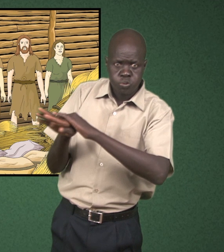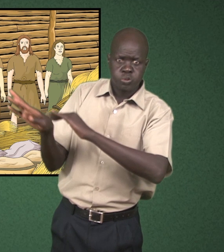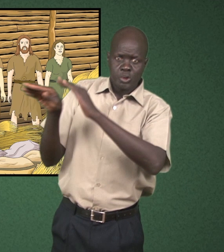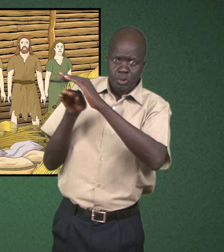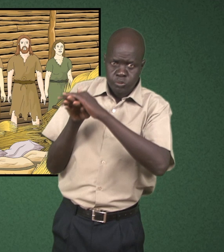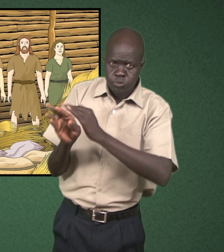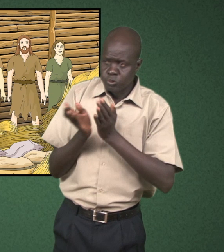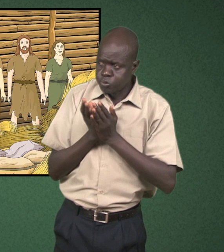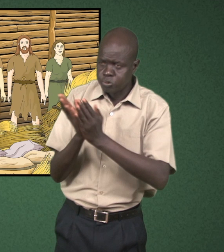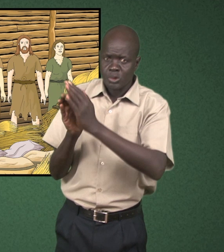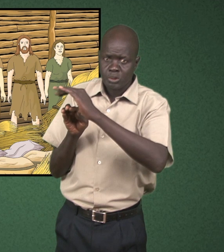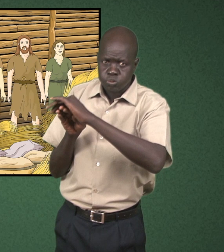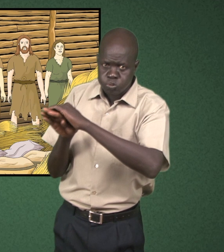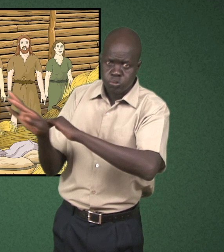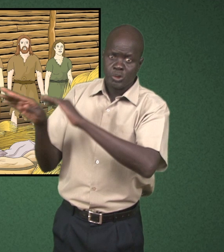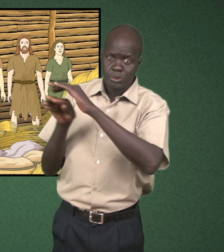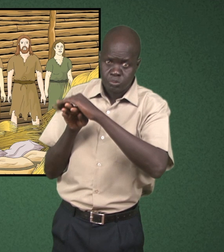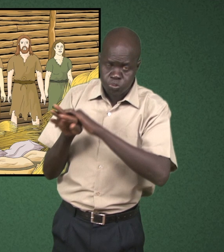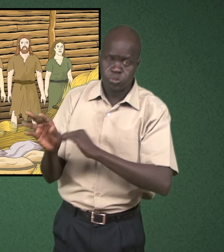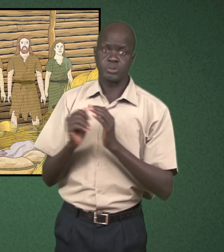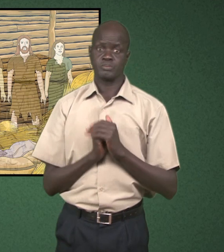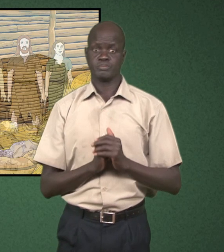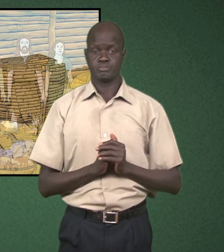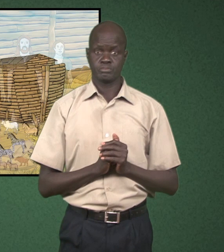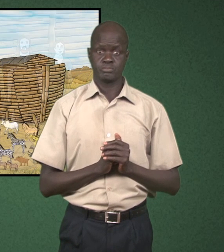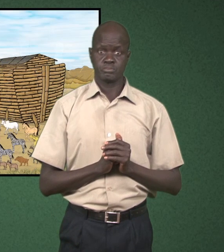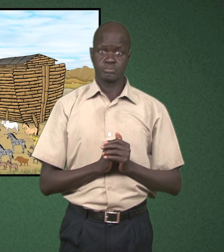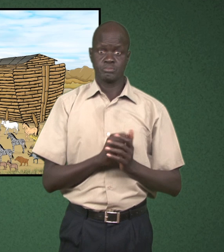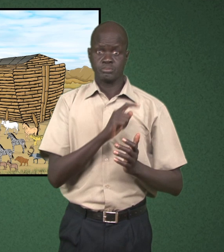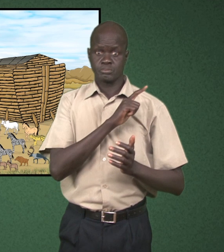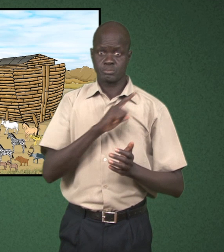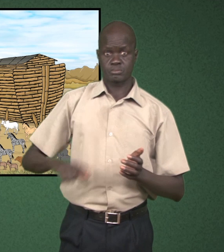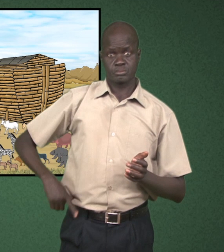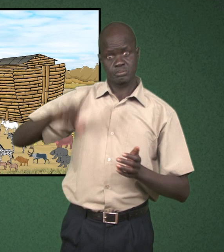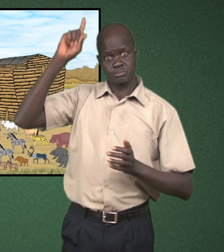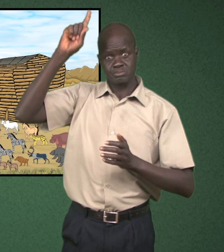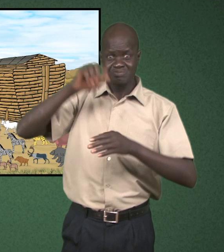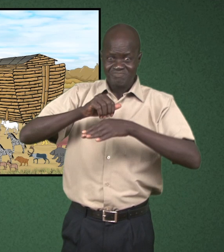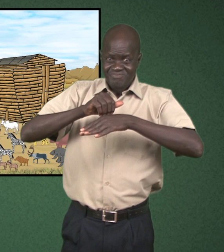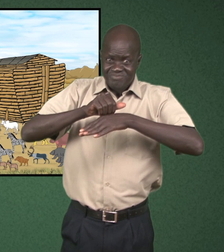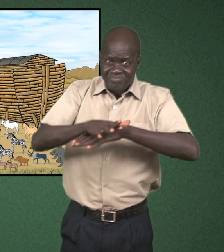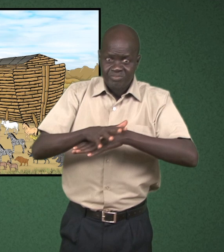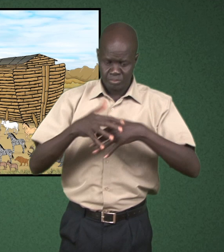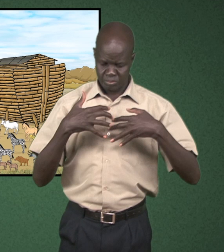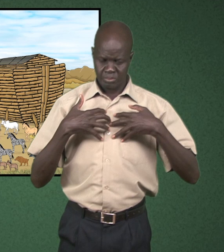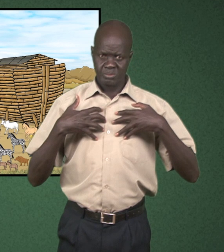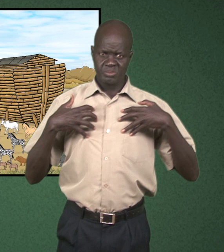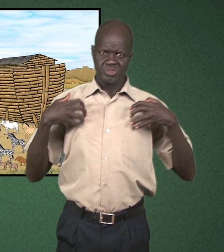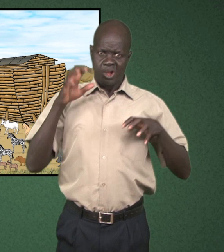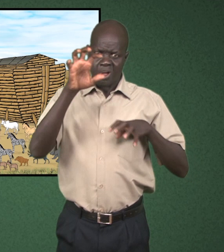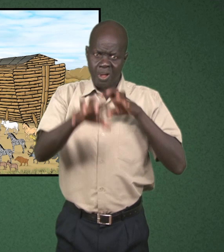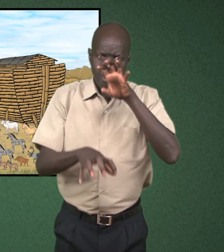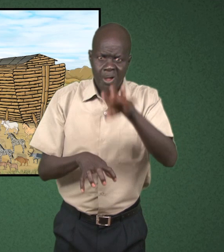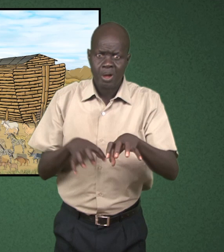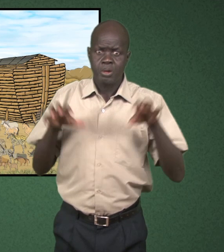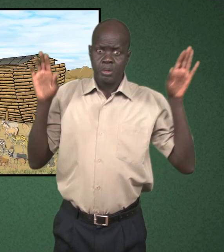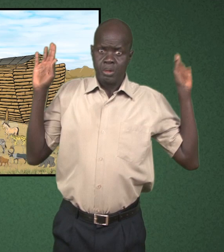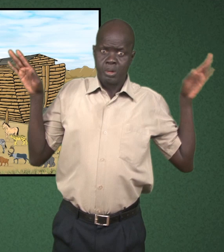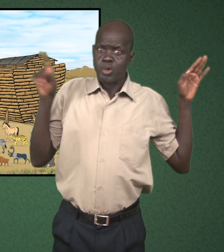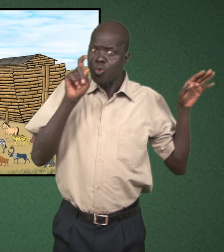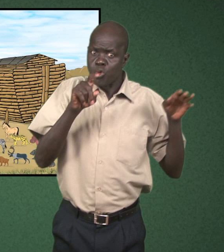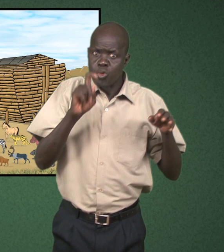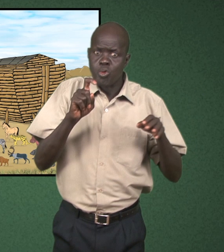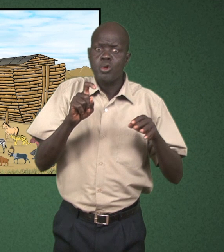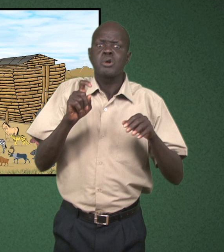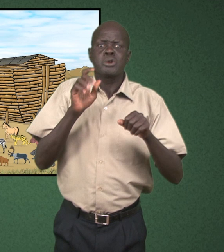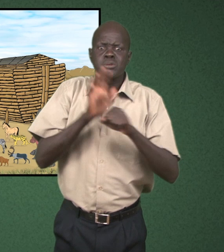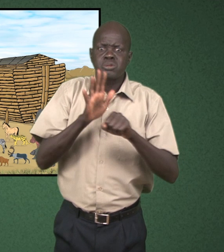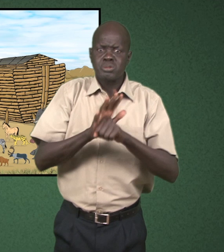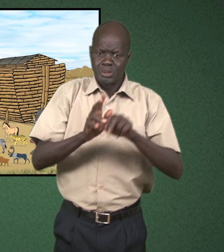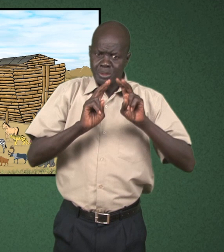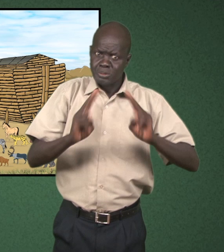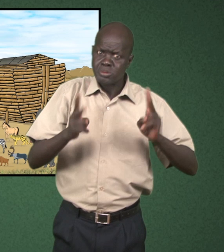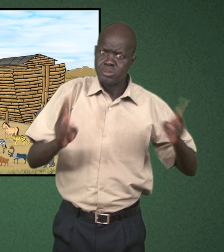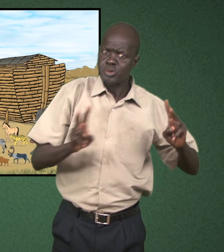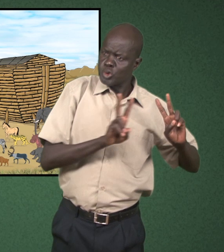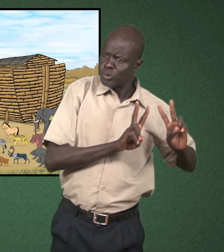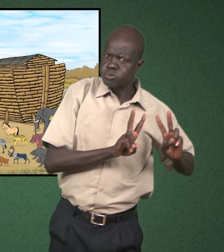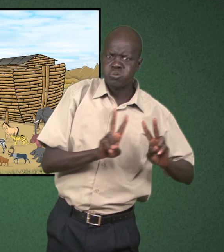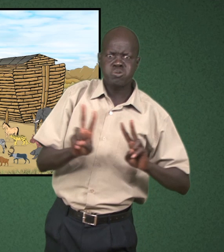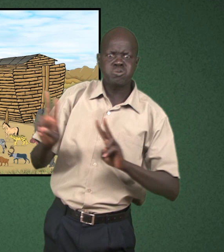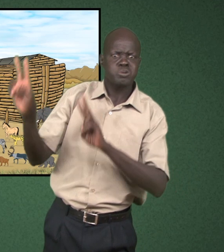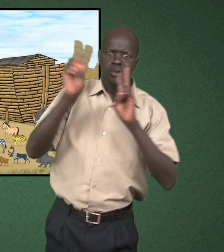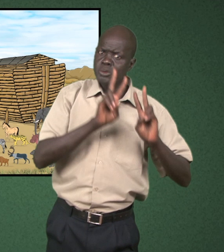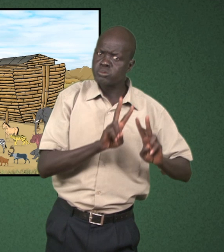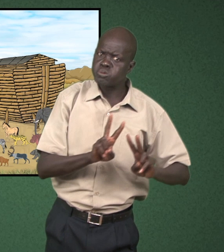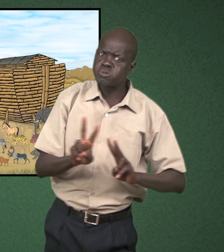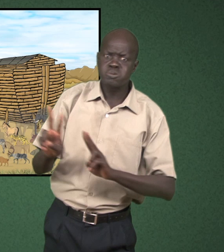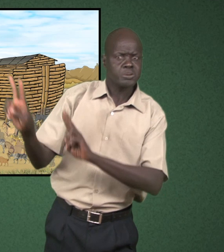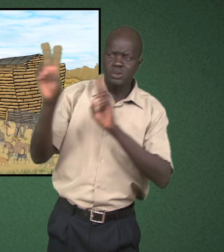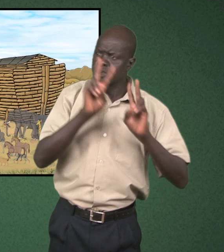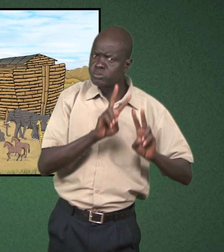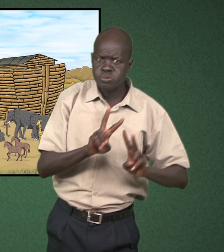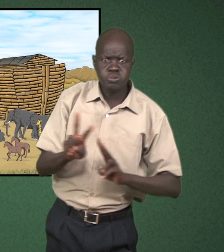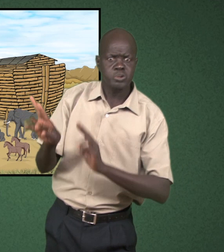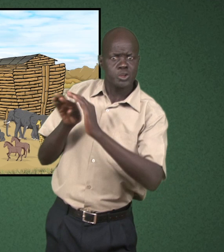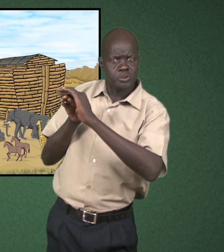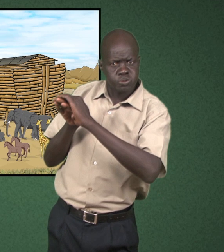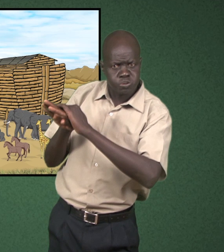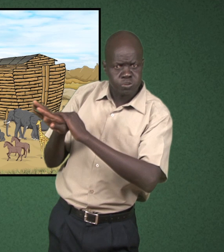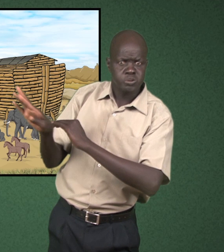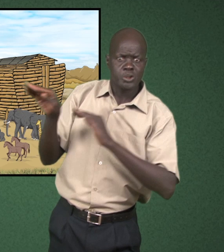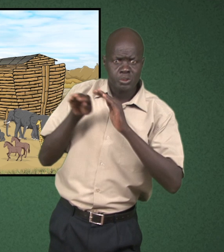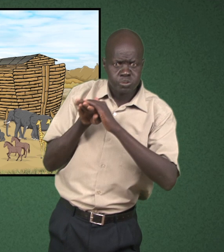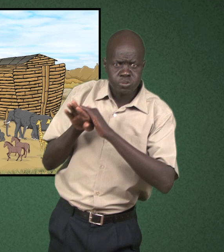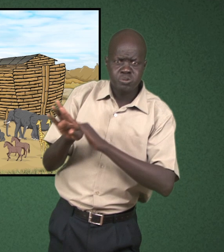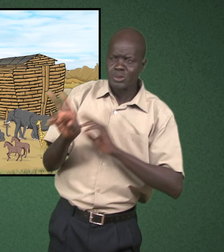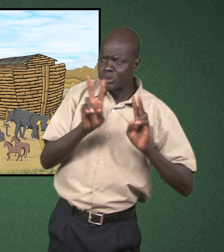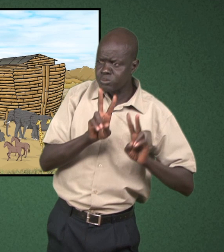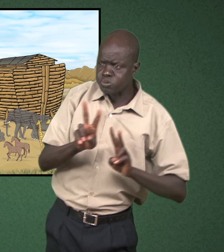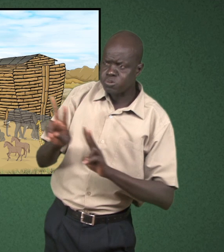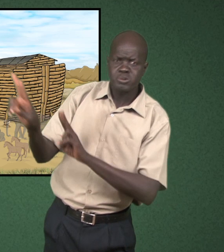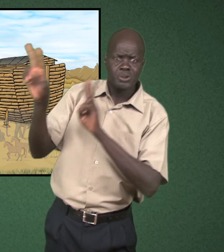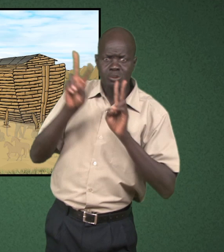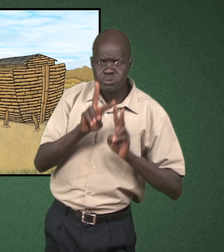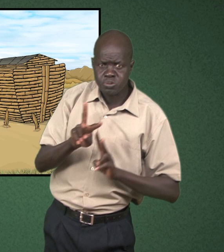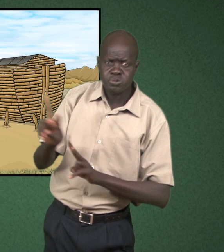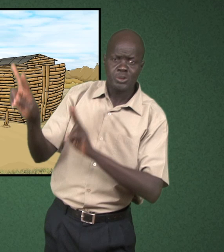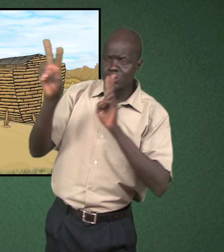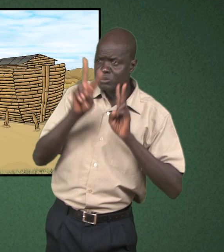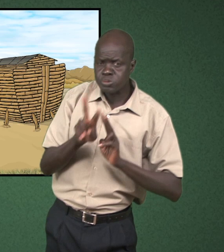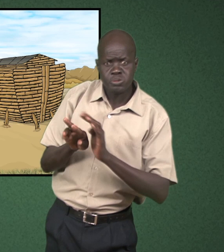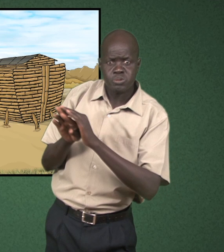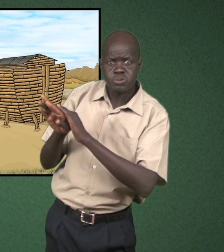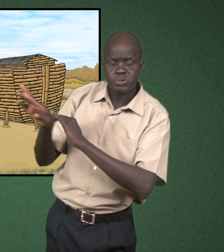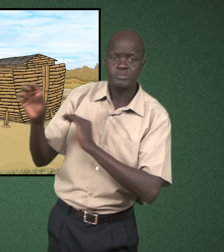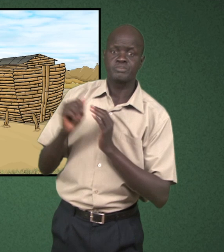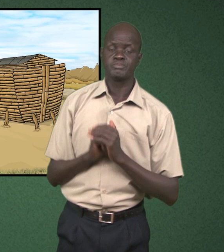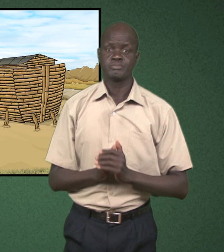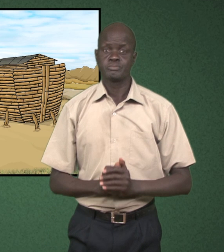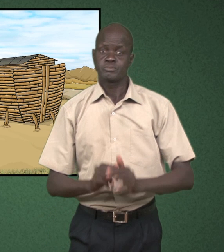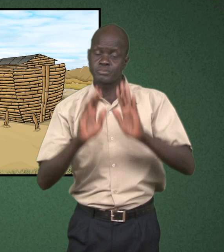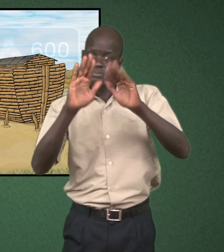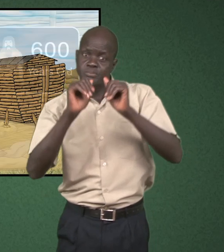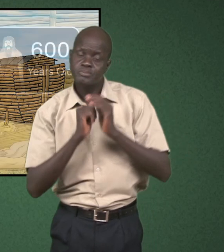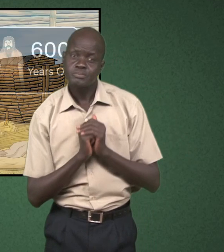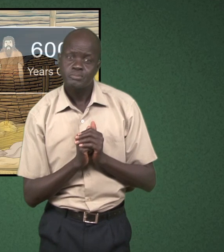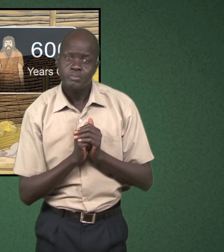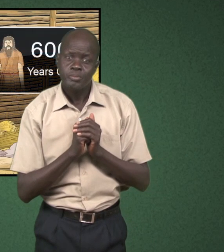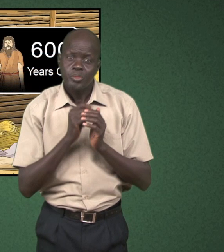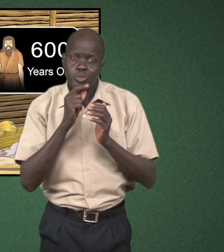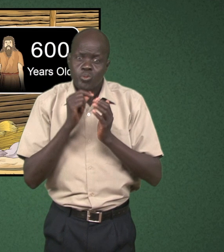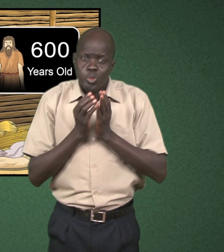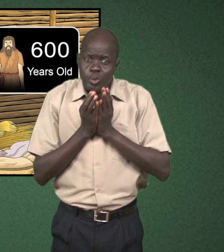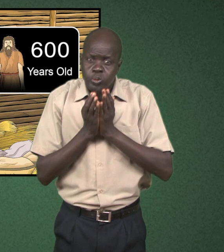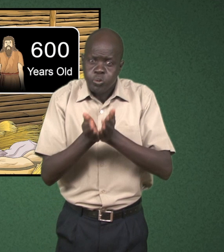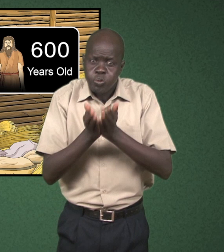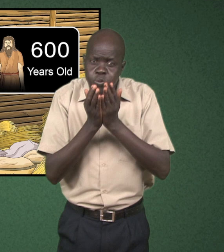And Noah did all that the LORD had commanded him.